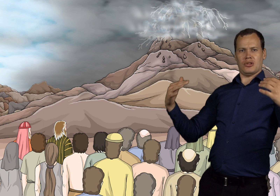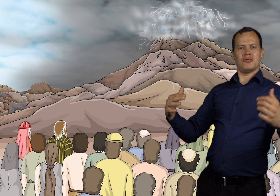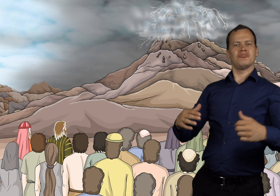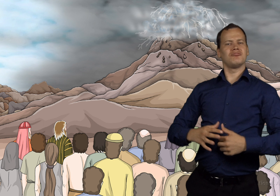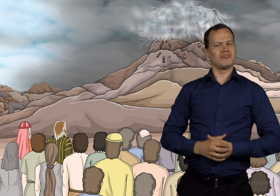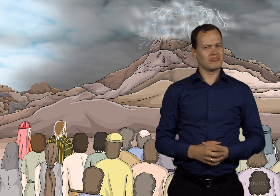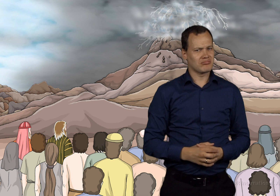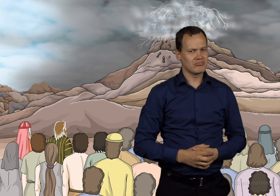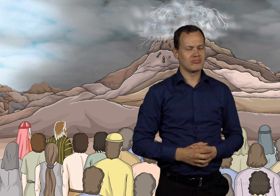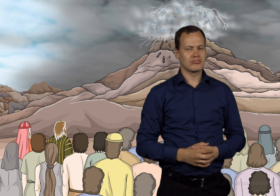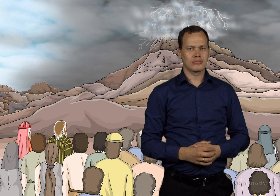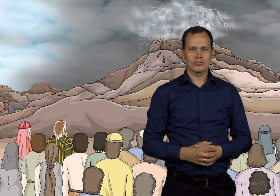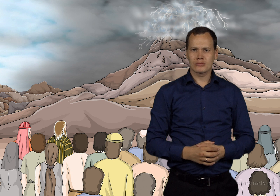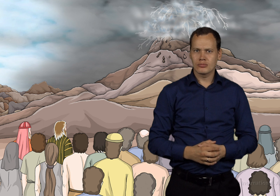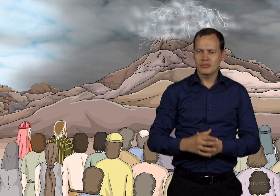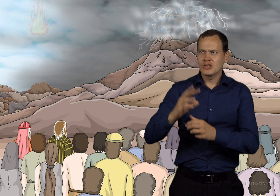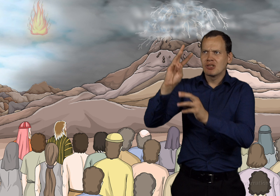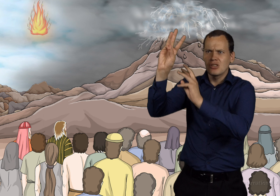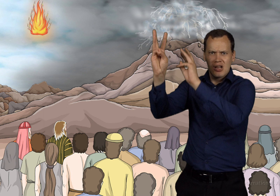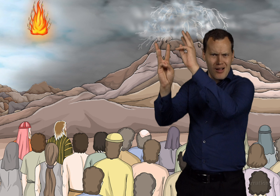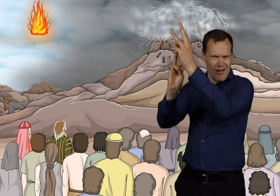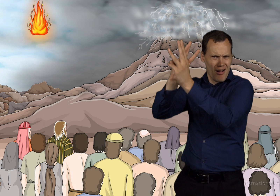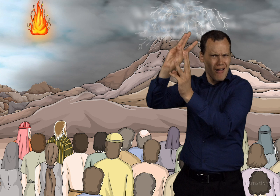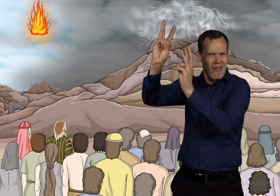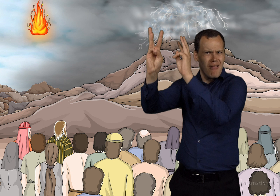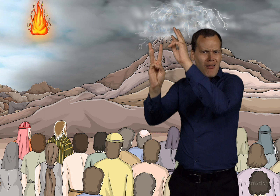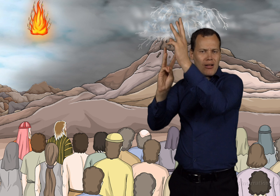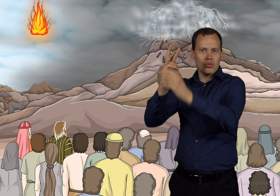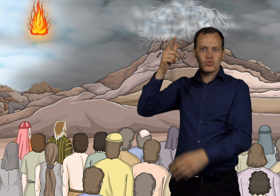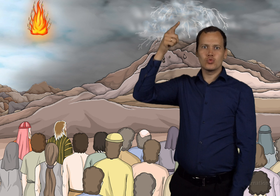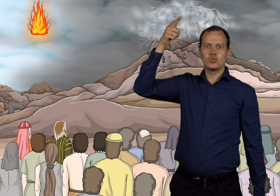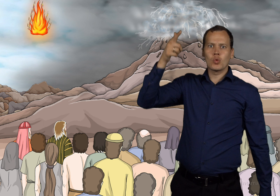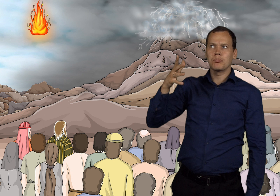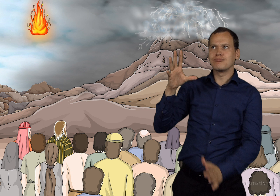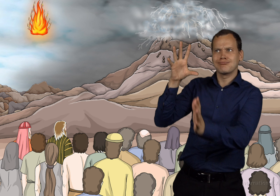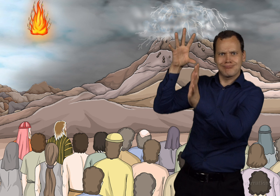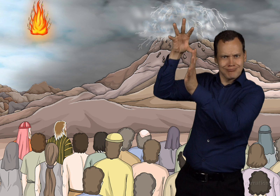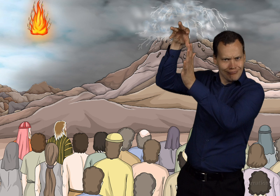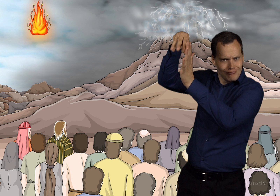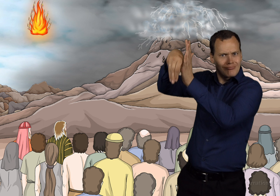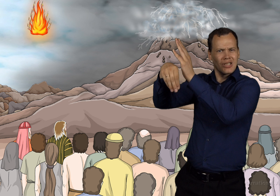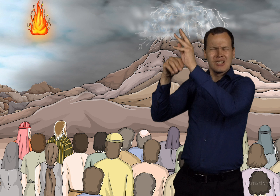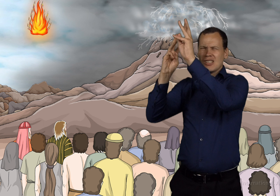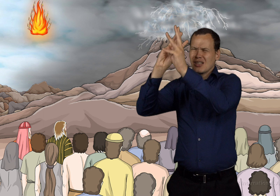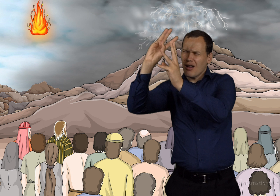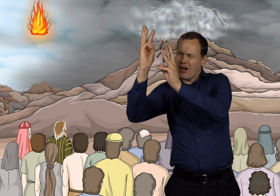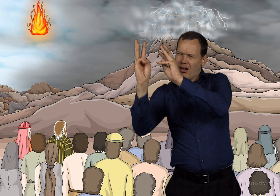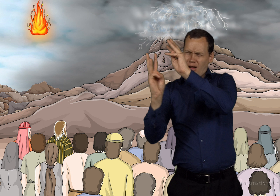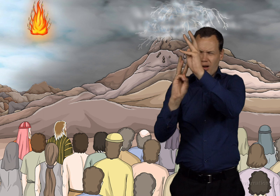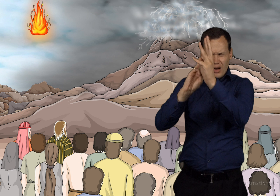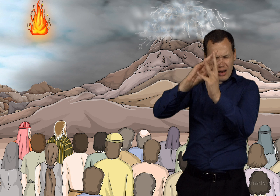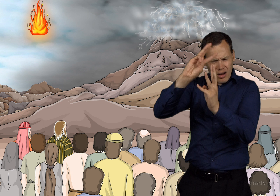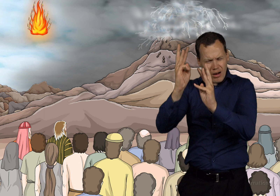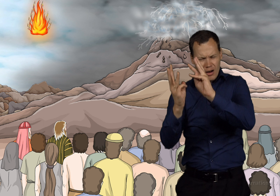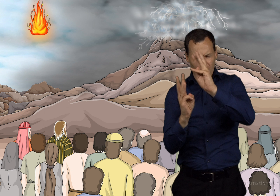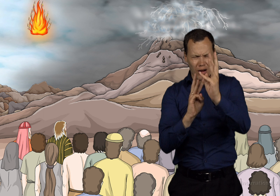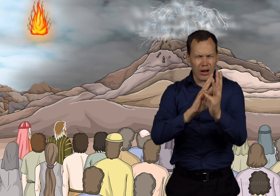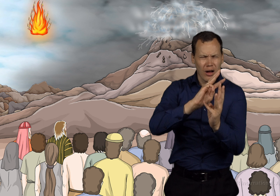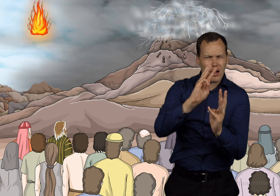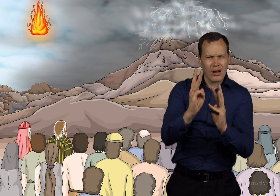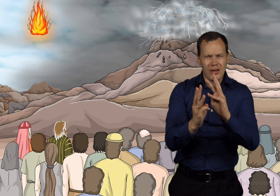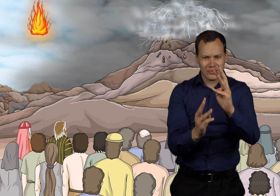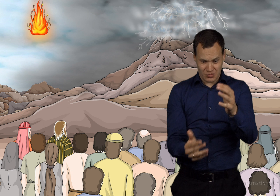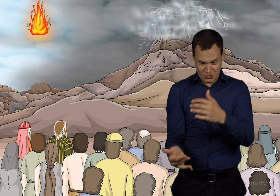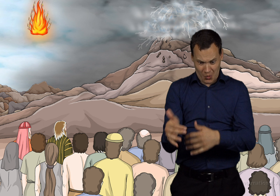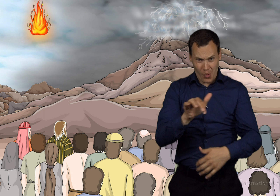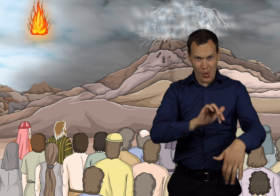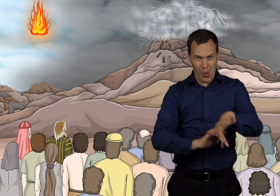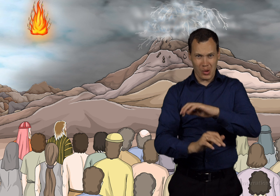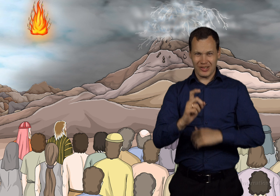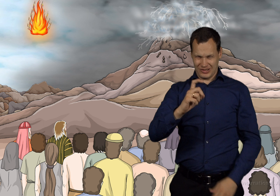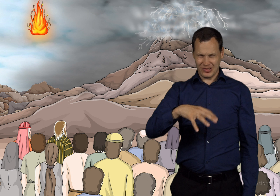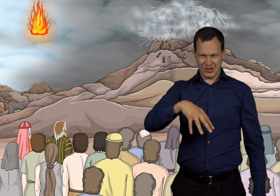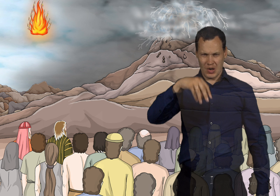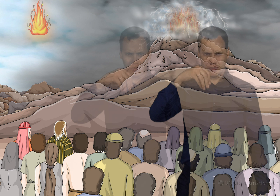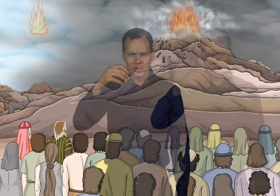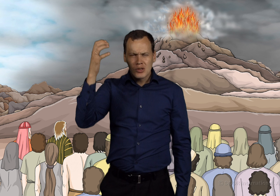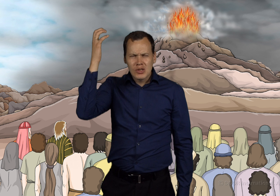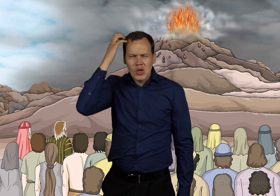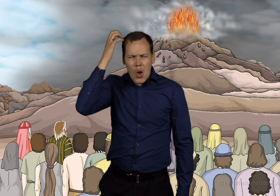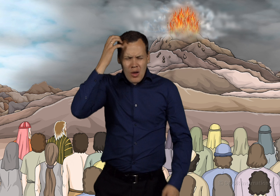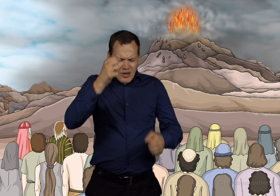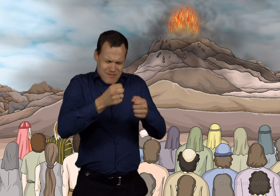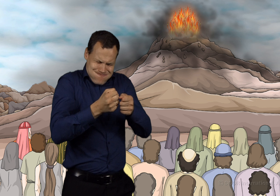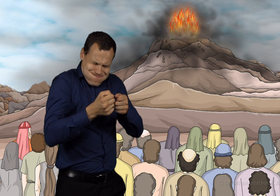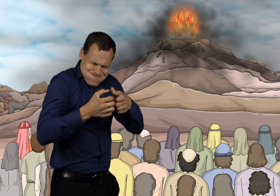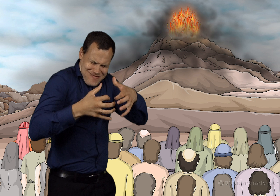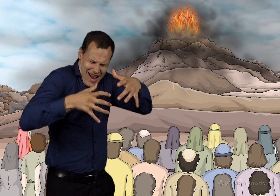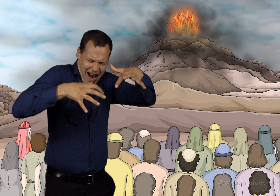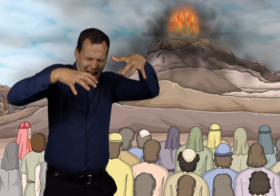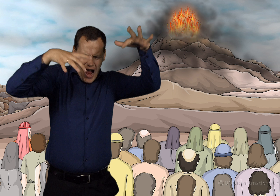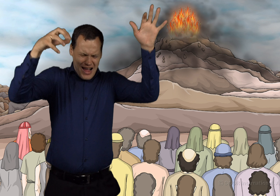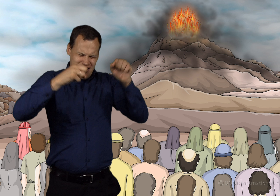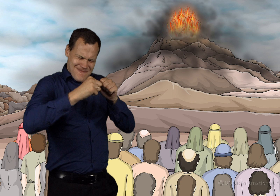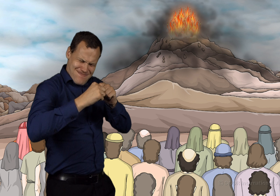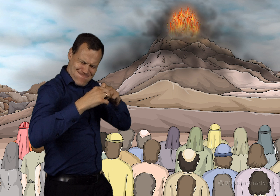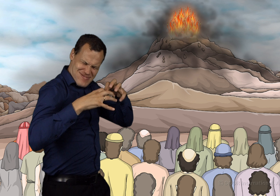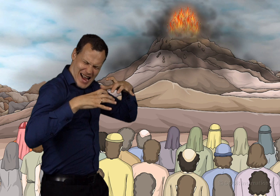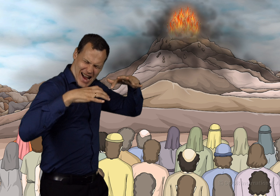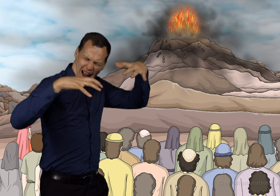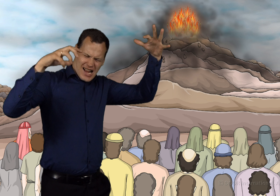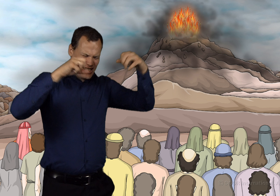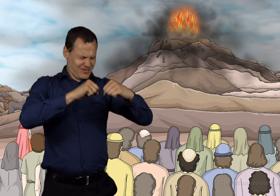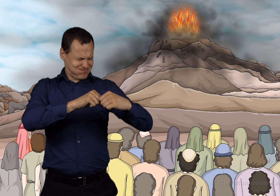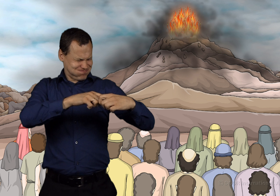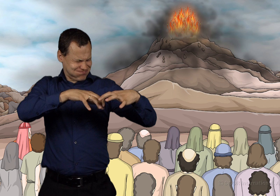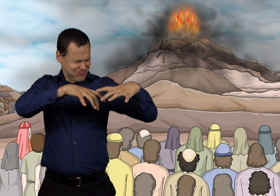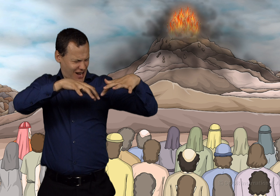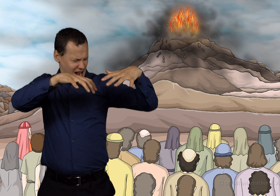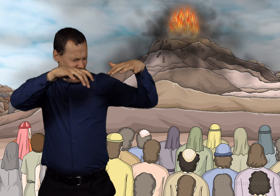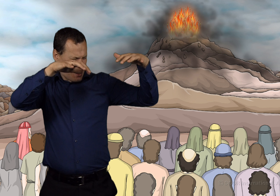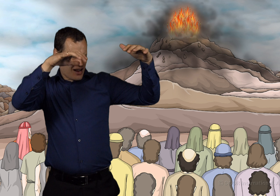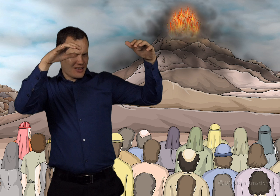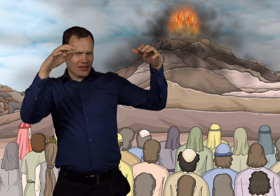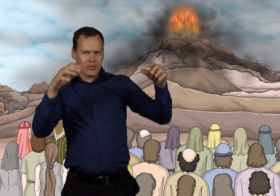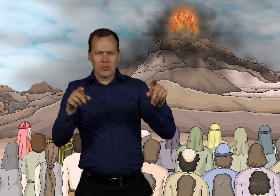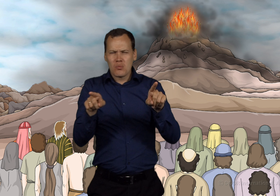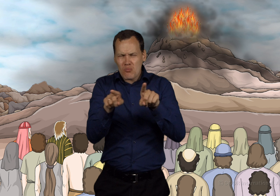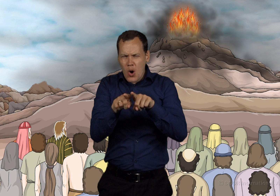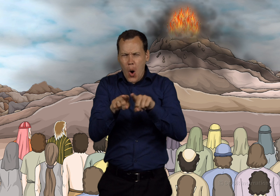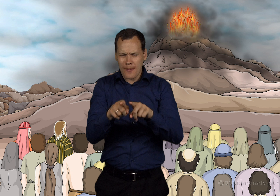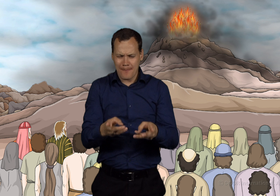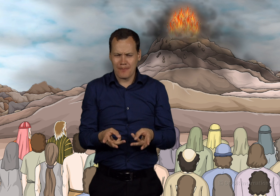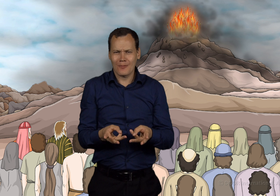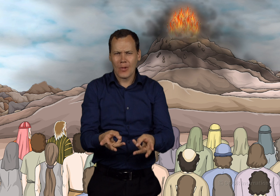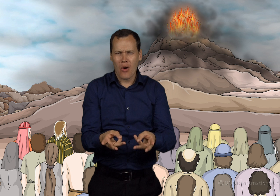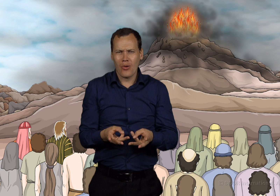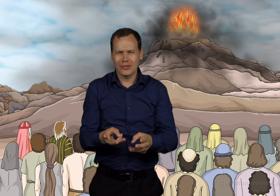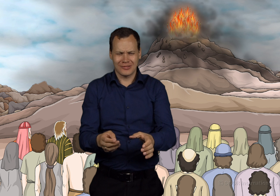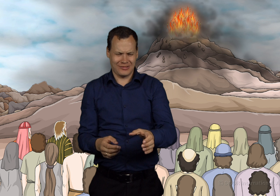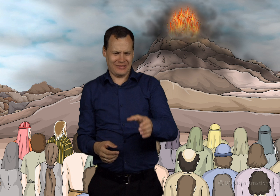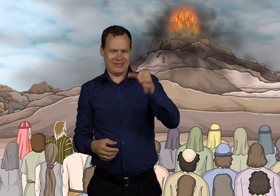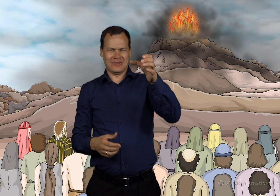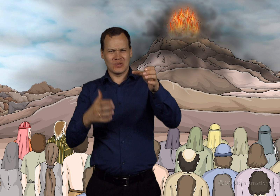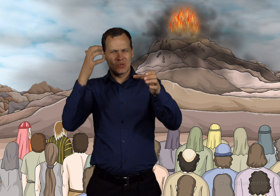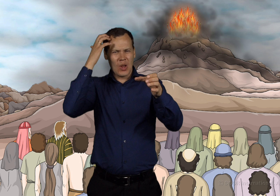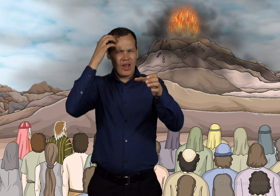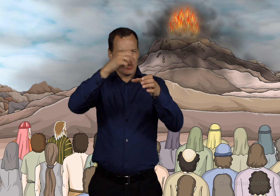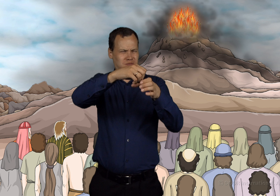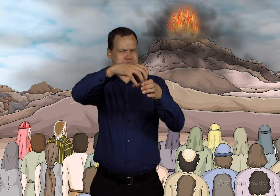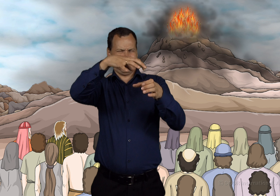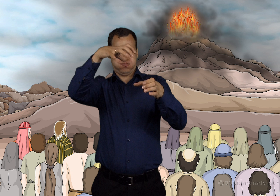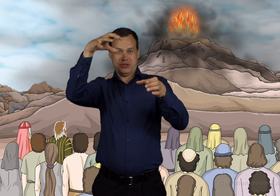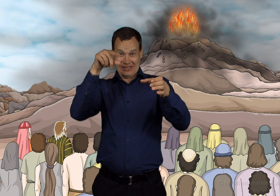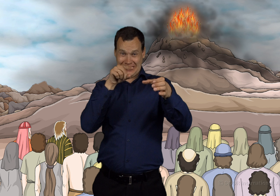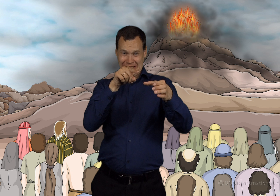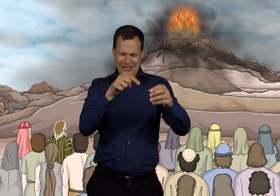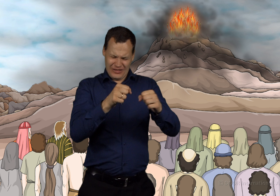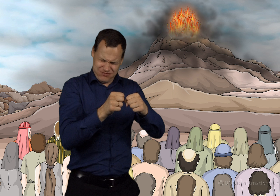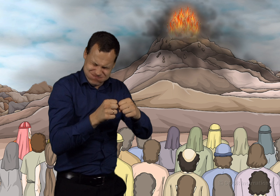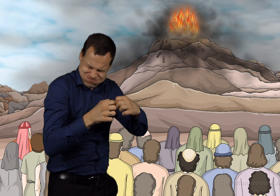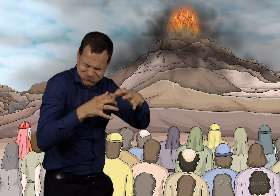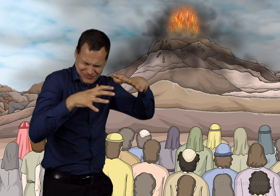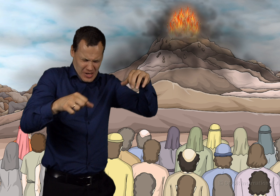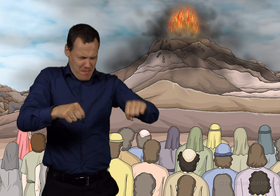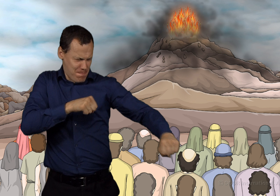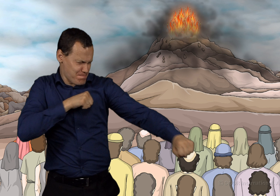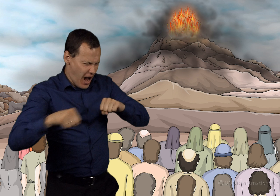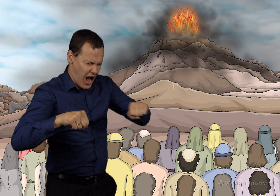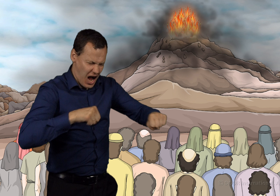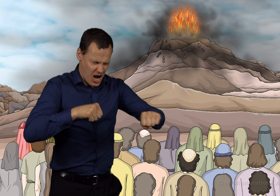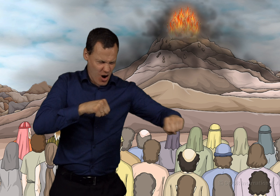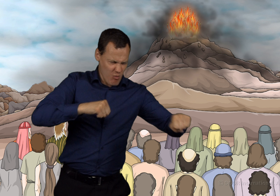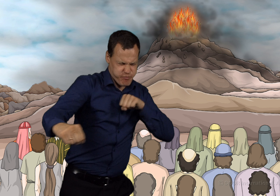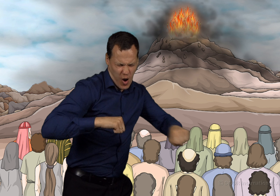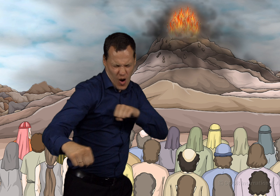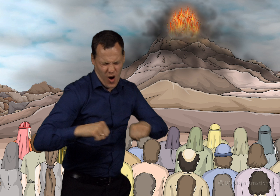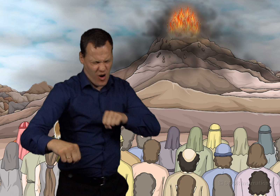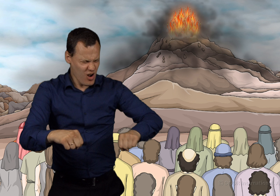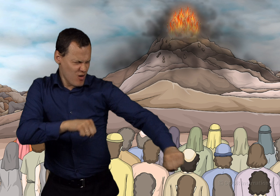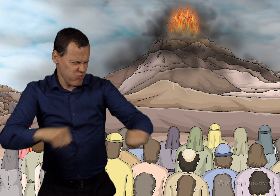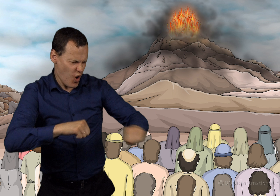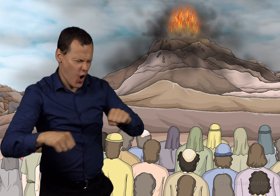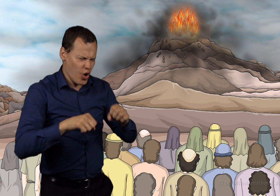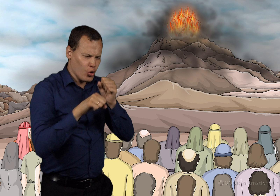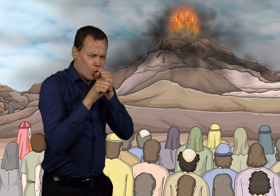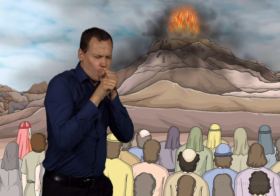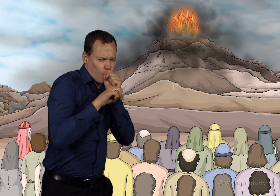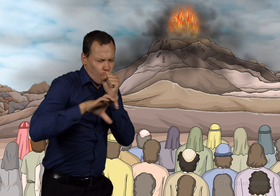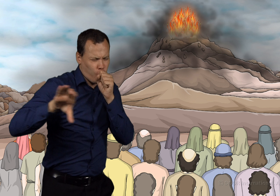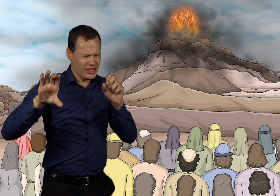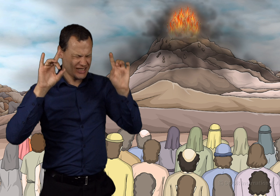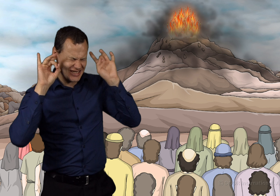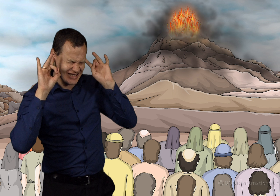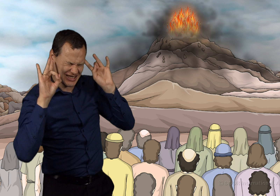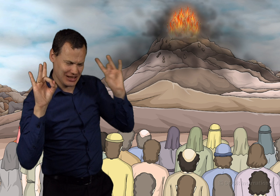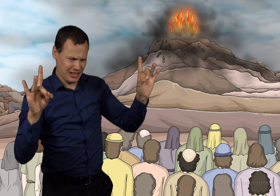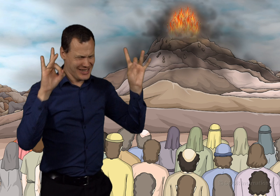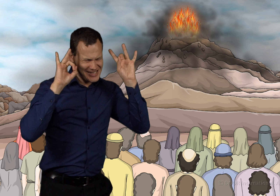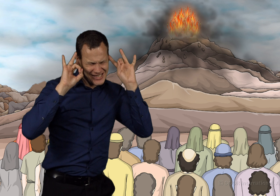Mount Sinai was completely enveloped in smoke, because the LORD had descended on it in fire. And the smoke rose like the smoke of a furnace, and the whole mountain quaked violently.